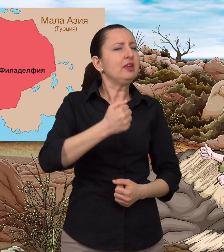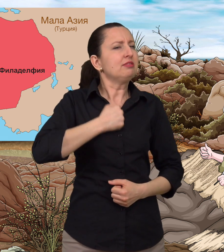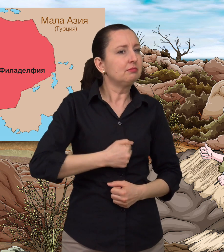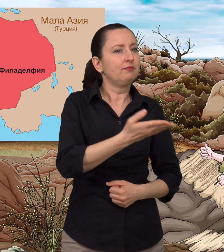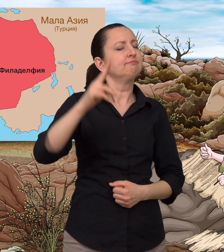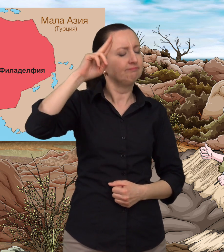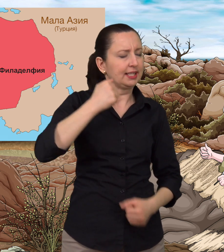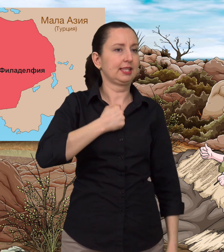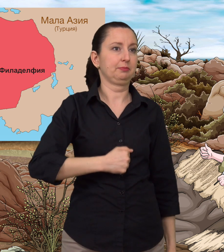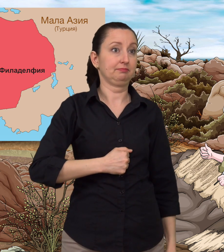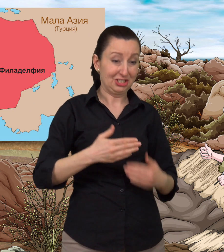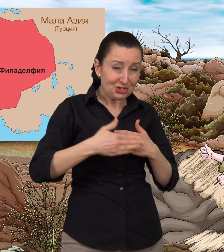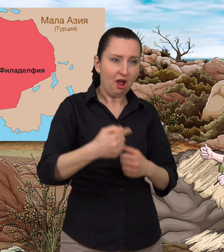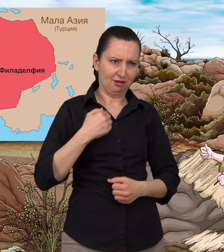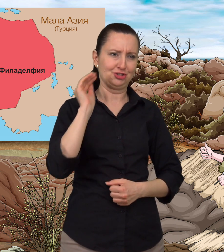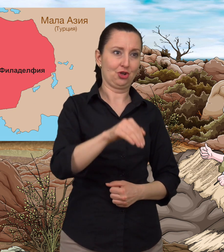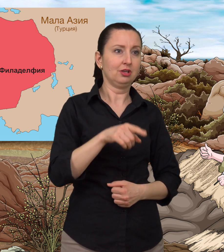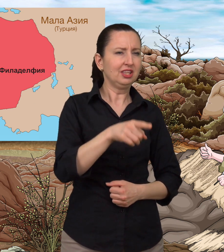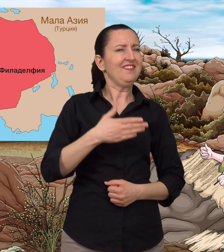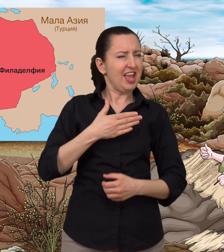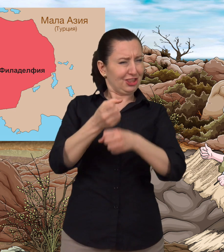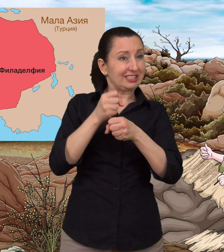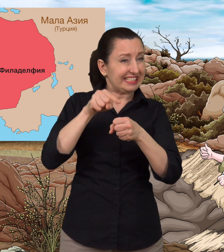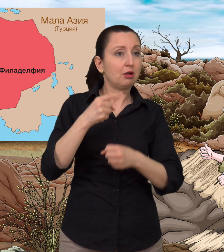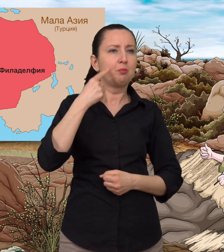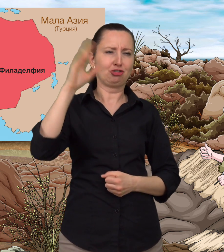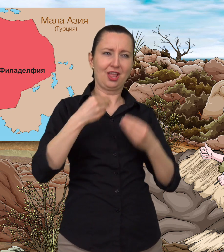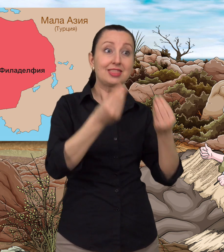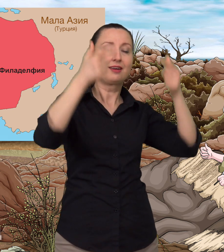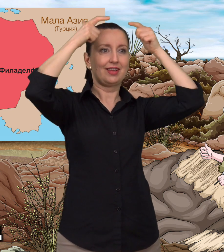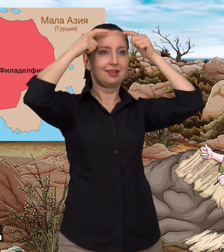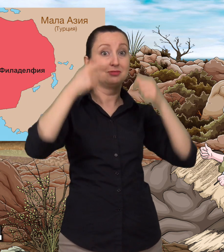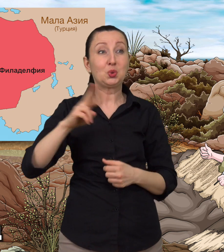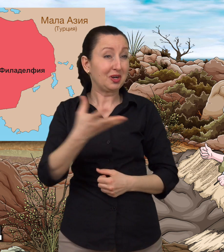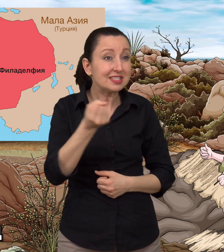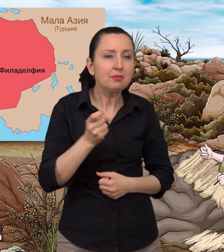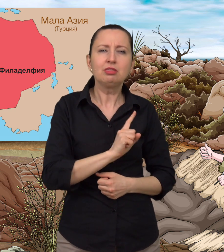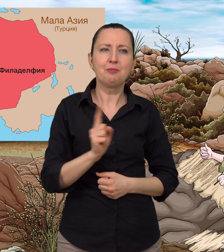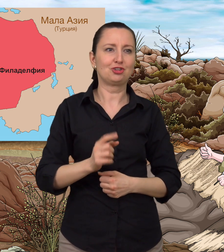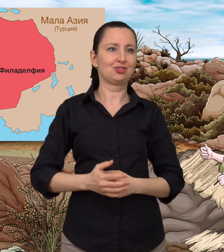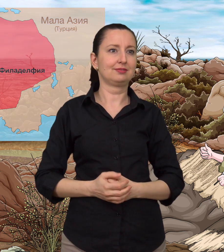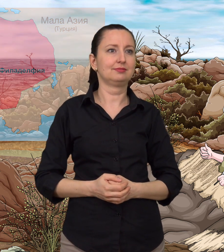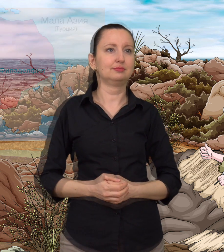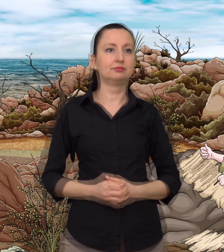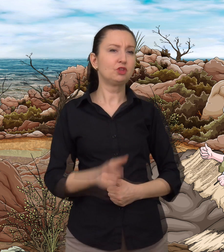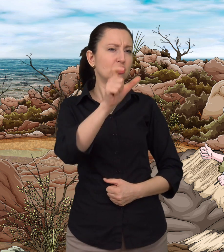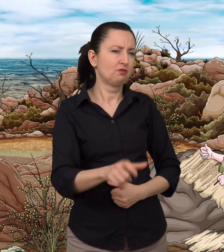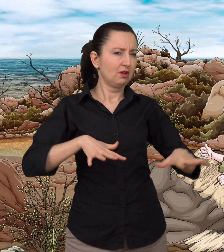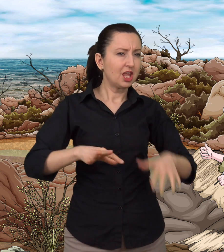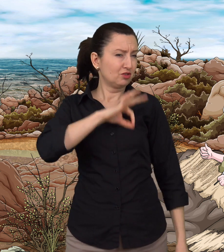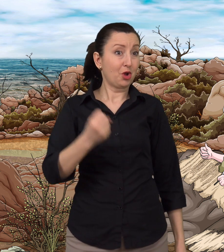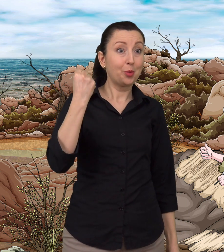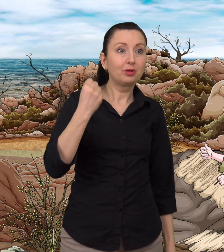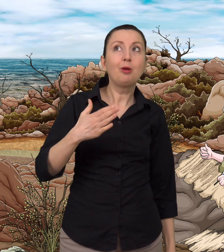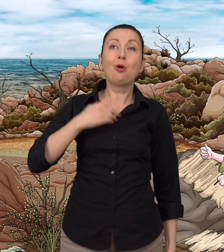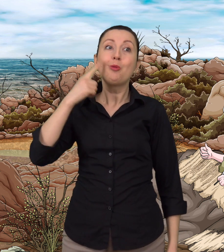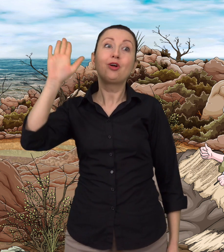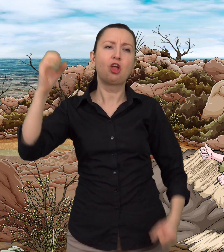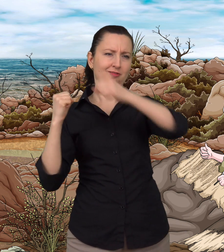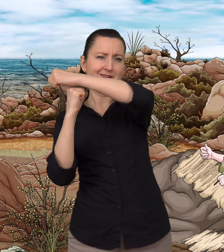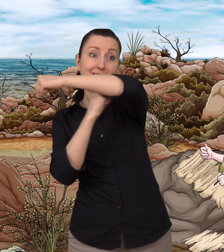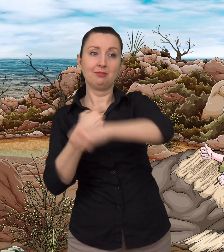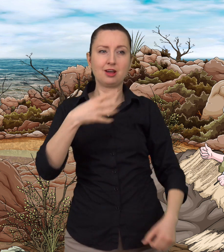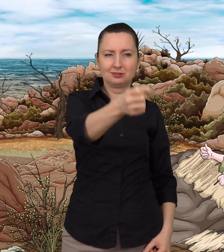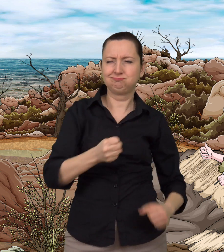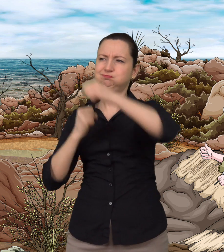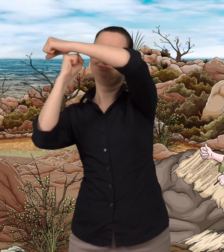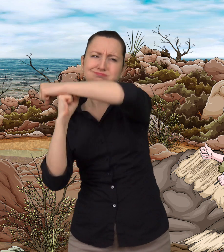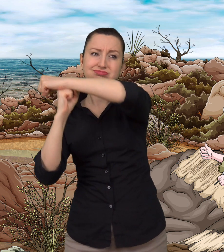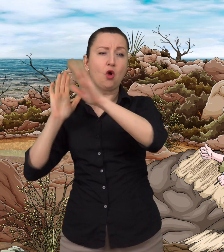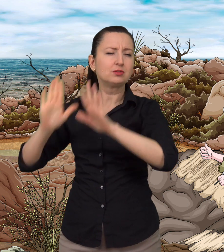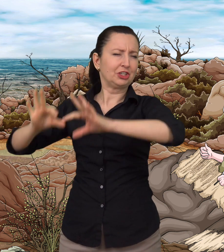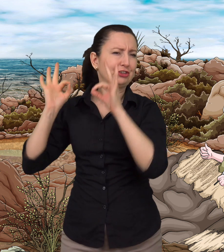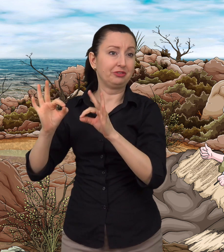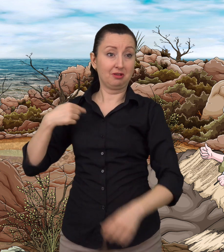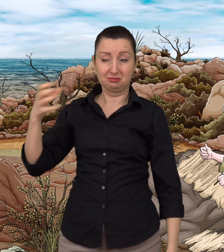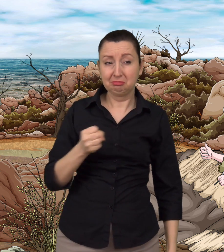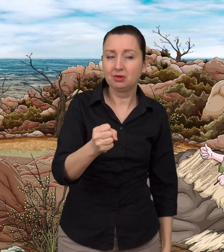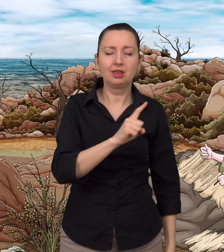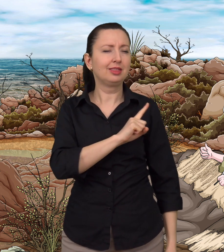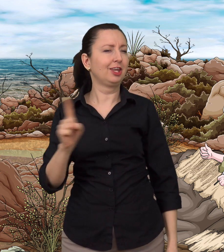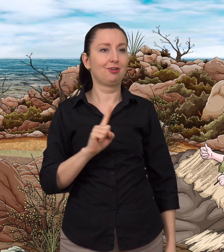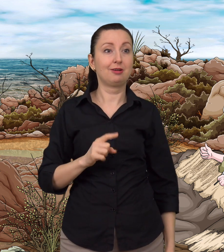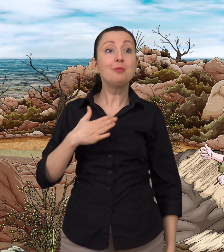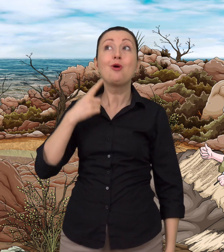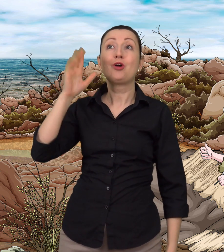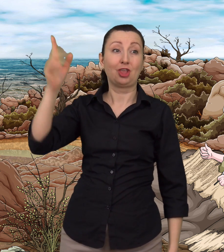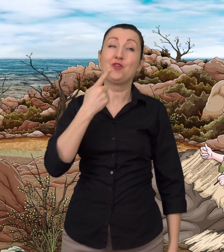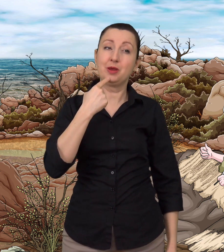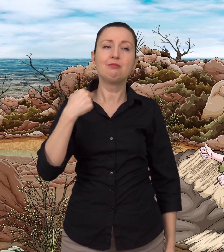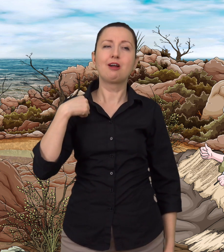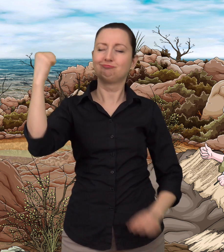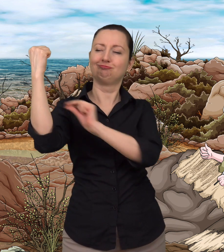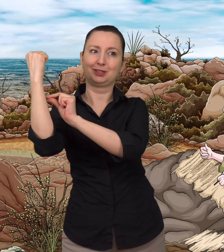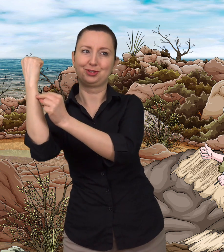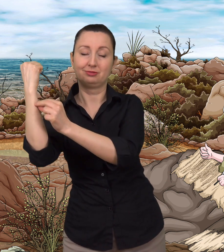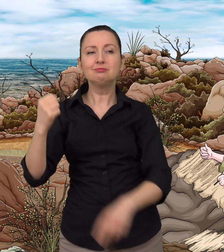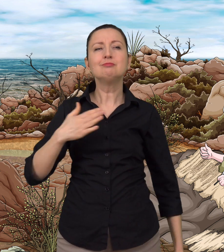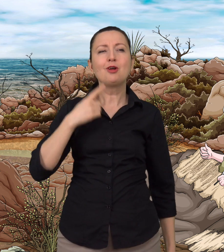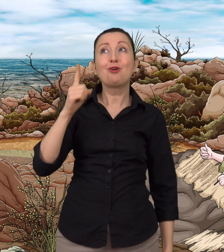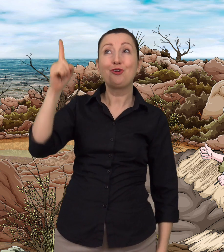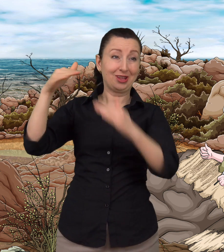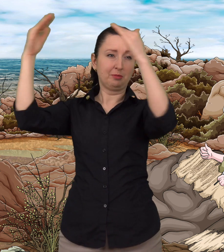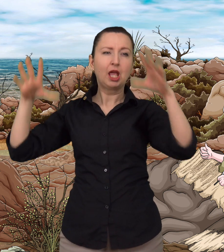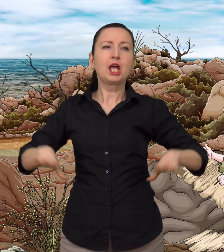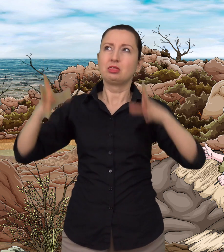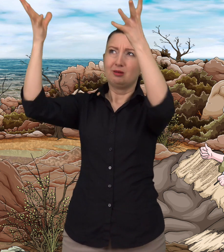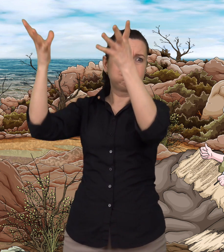I am coming soon. Hold fast to what you have, so that no one will take your crown. The one who overcomes I will make a pillar in the temple of My God, and he will never again leave it.